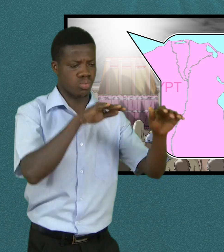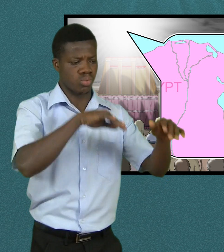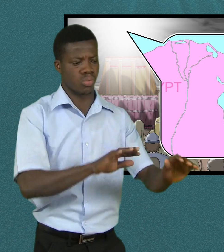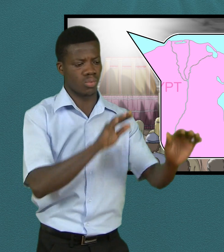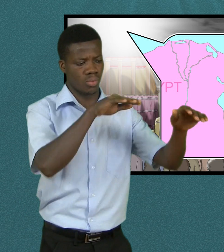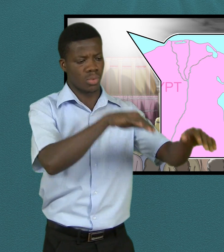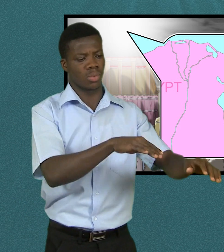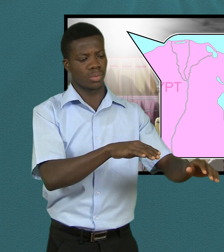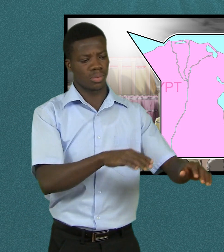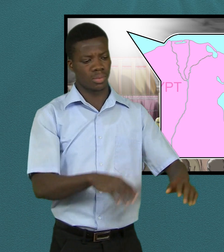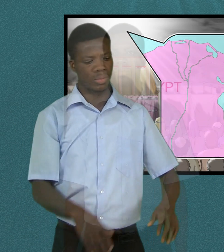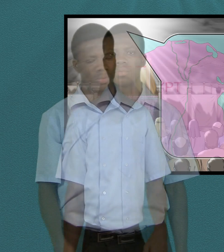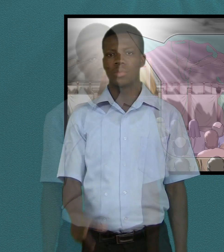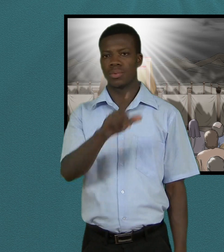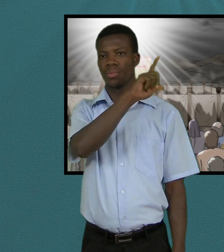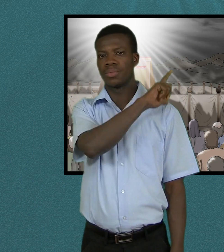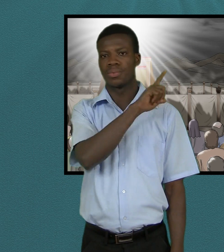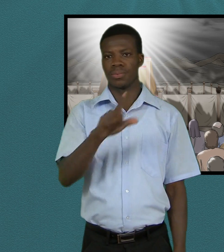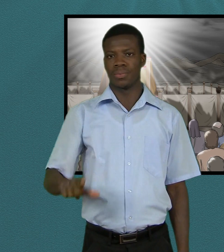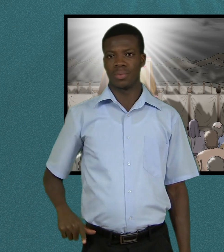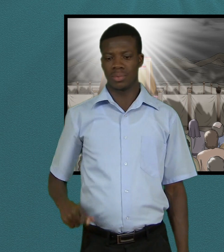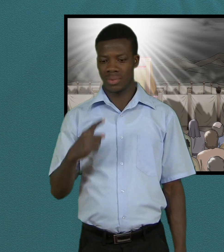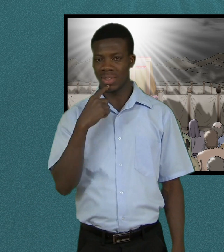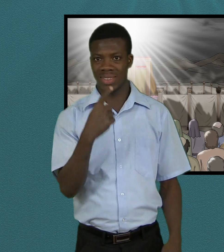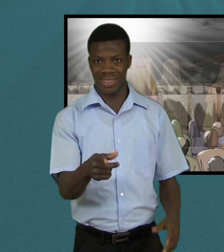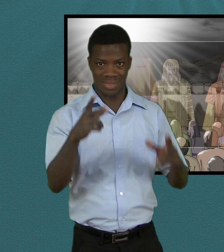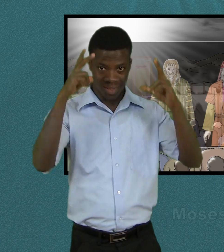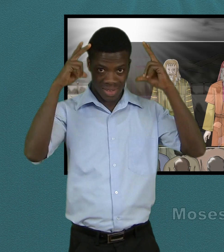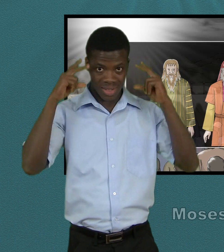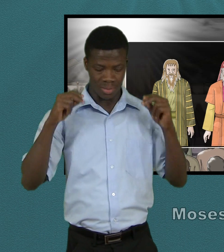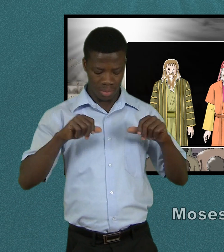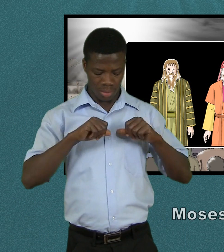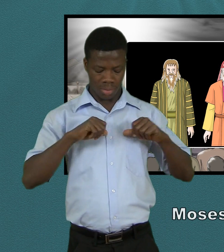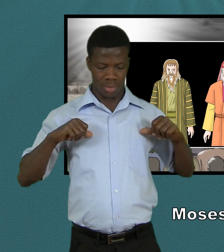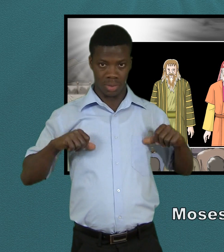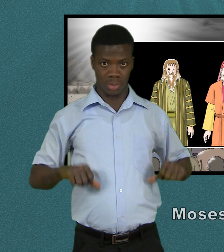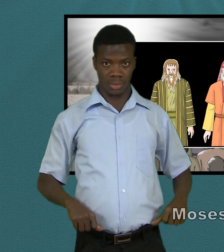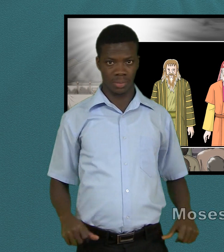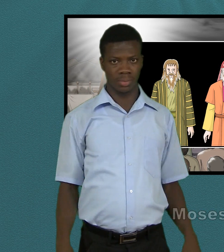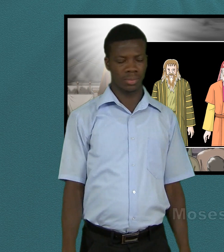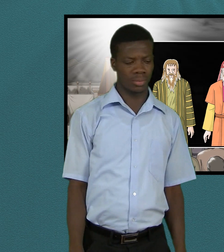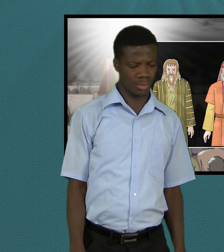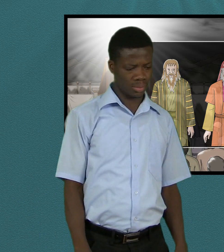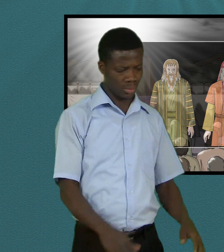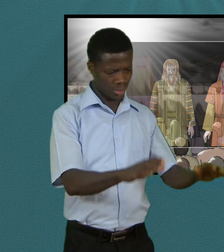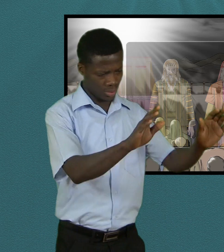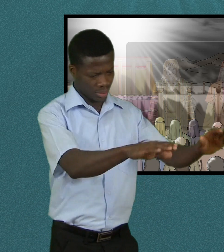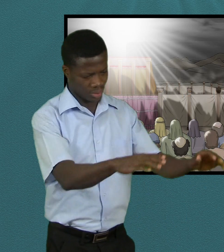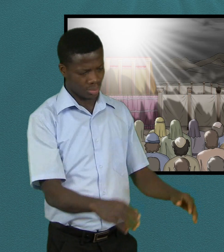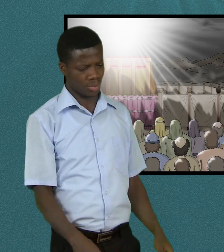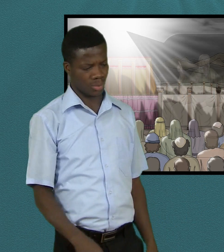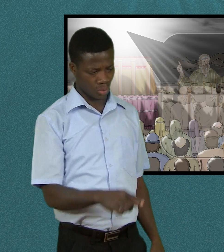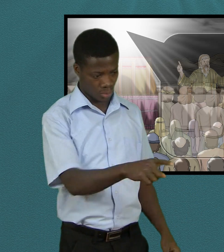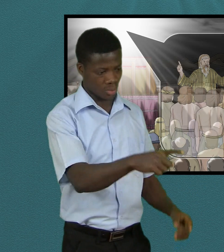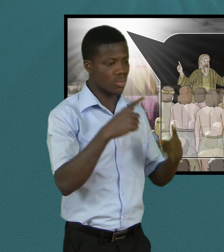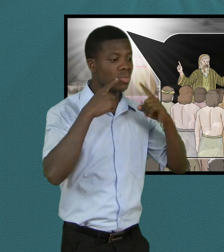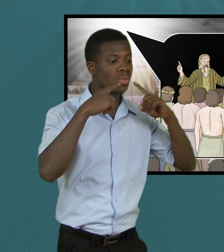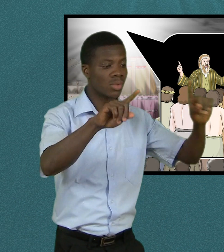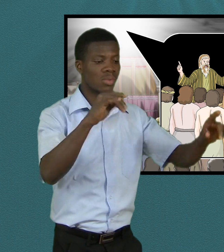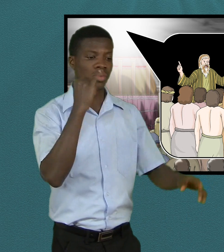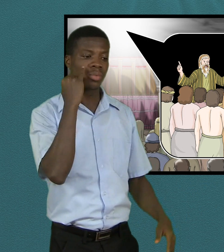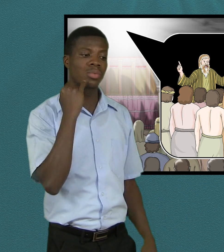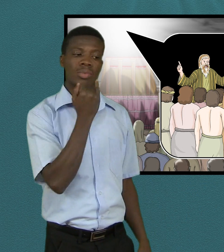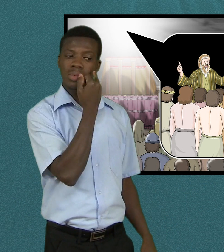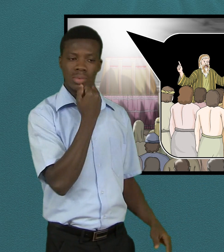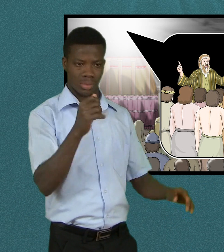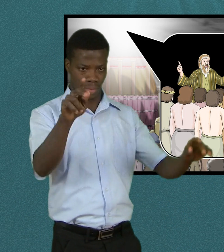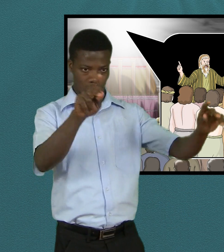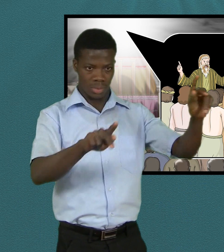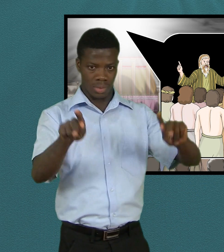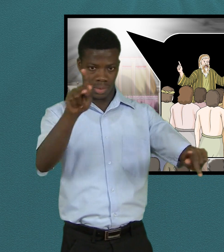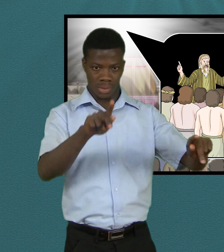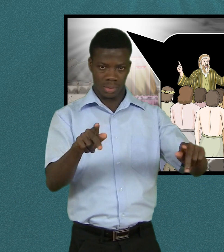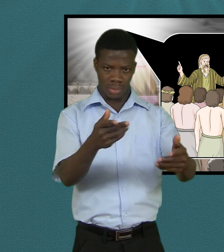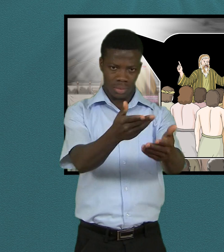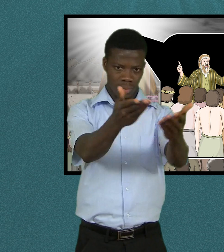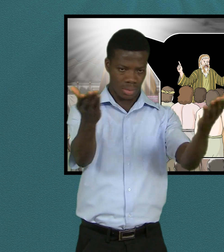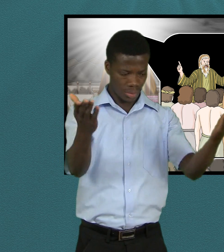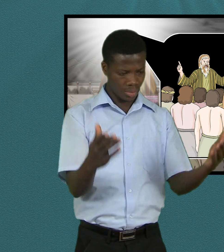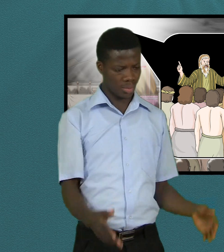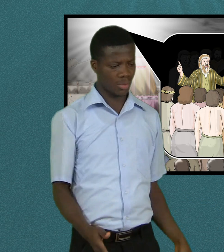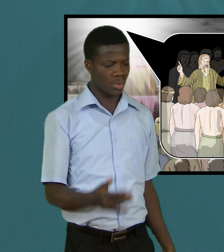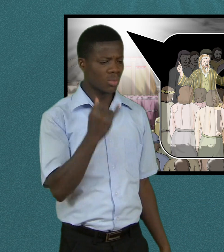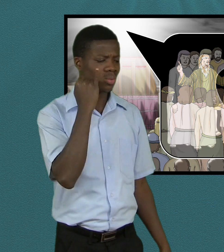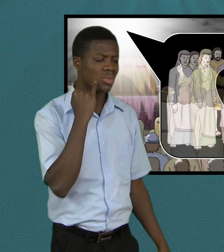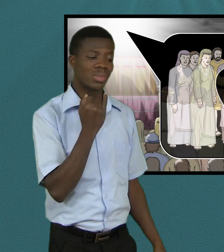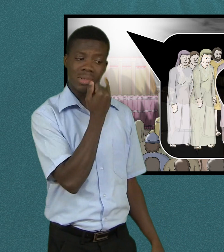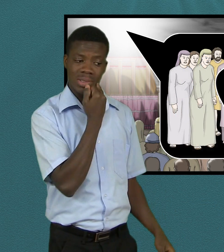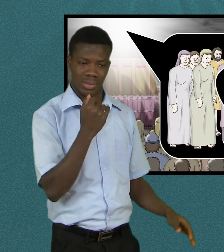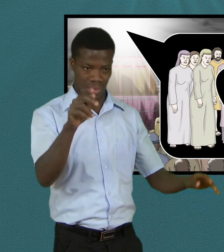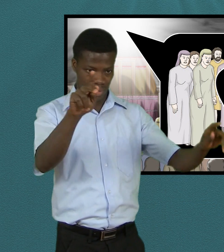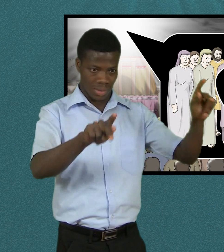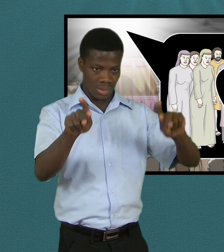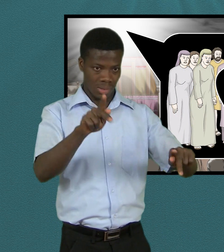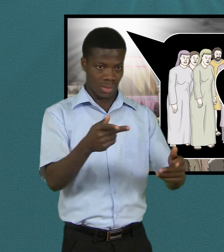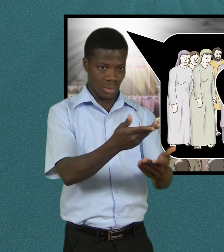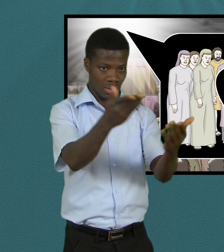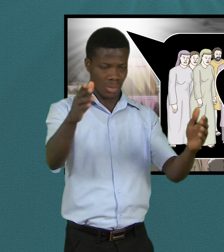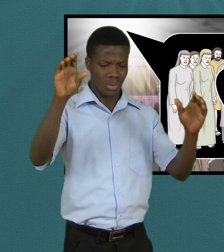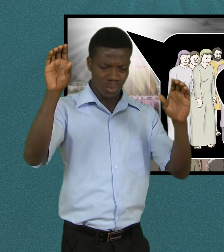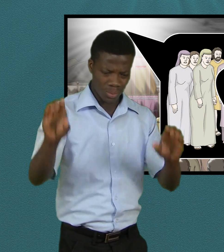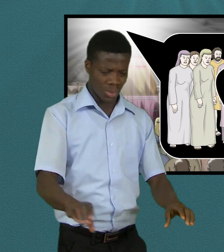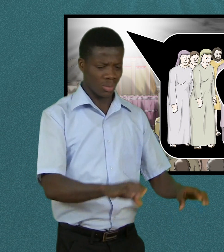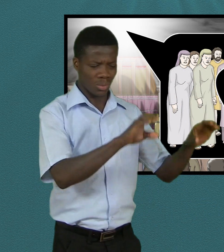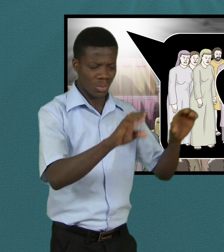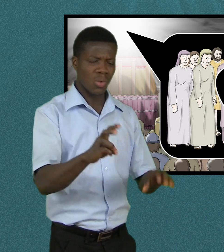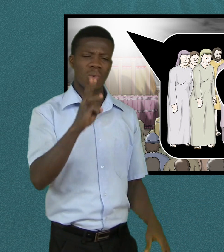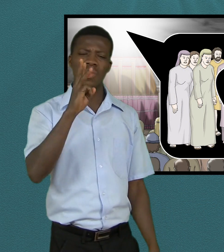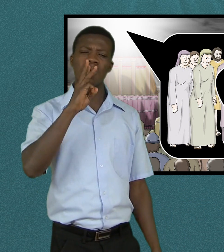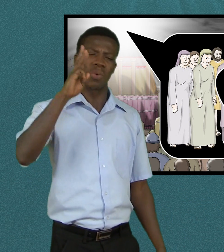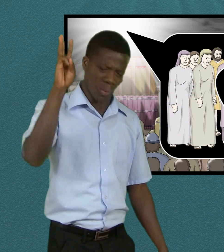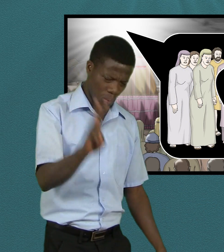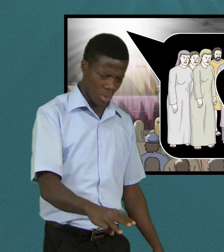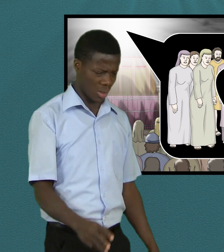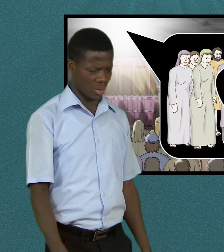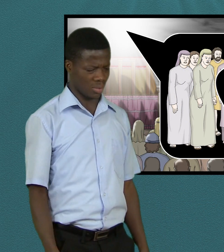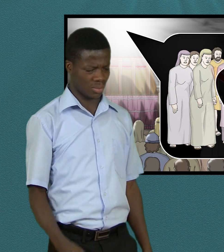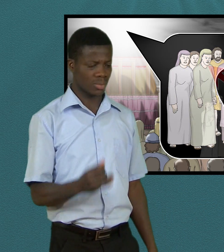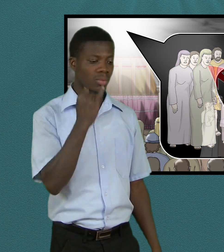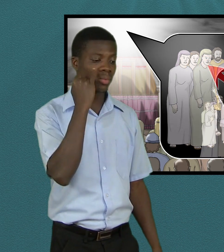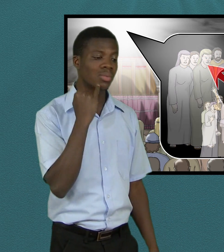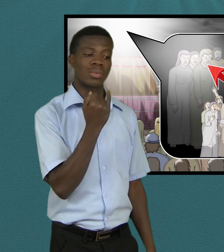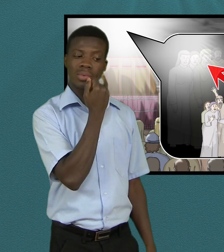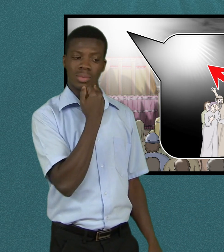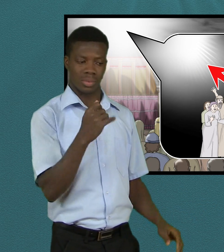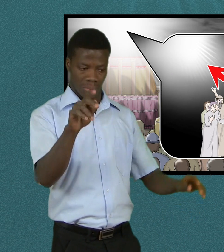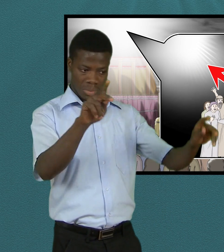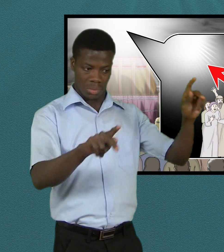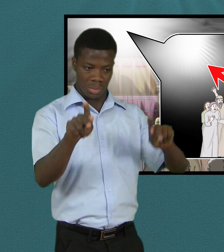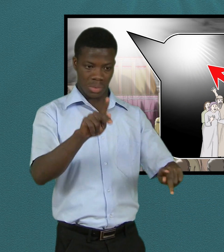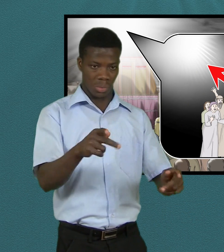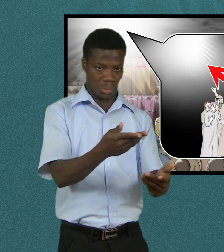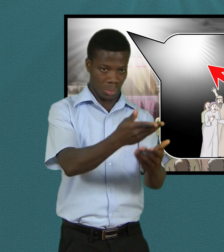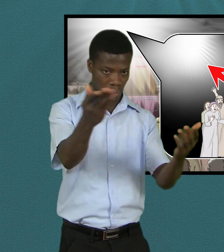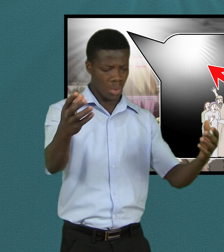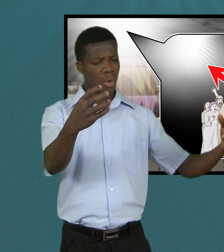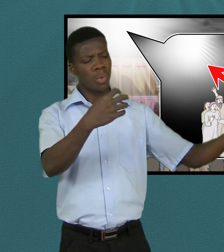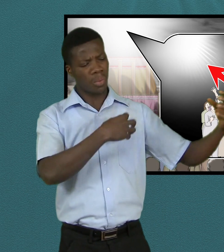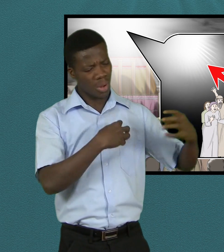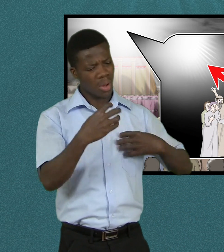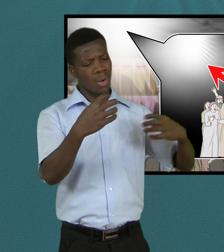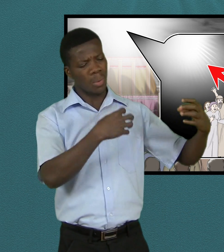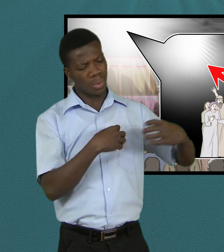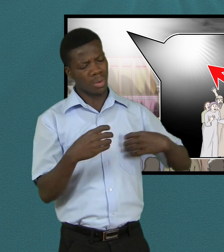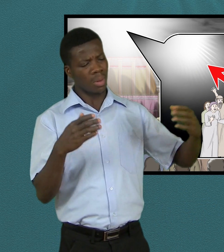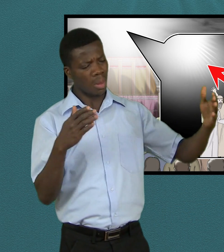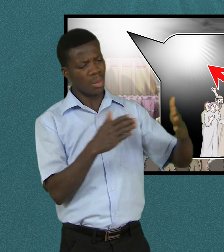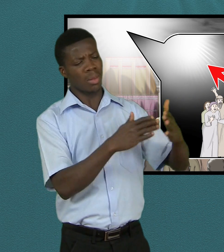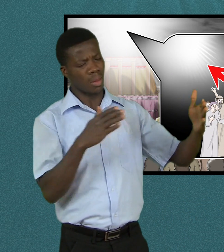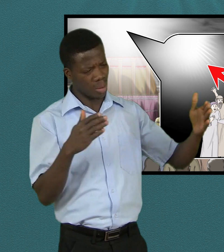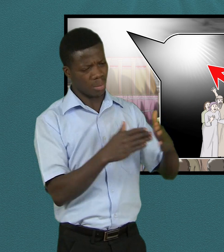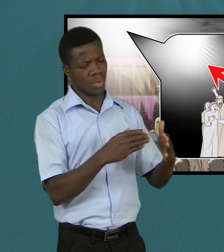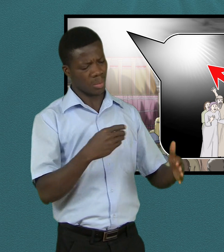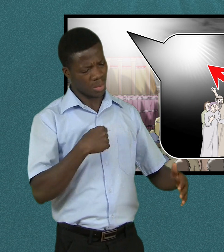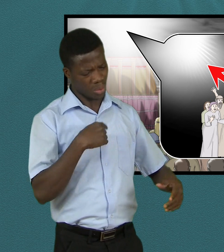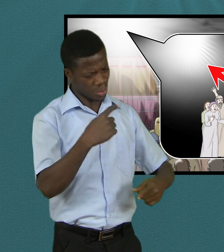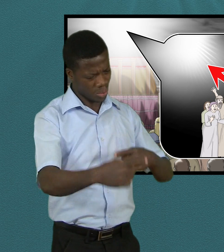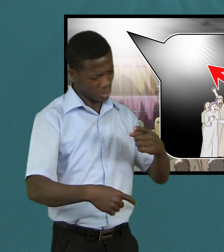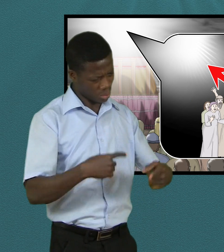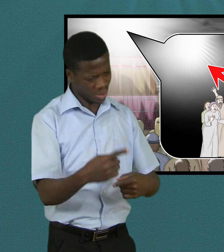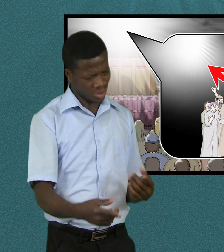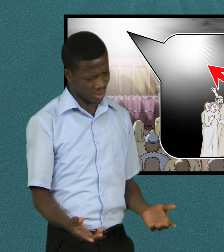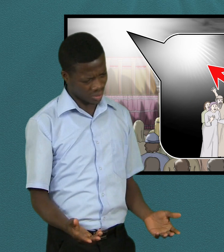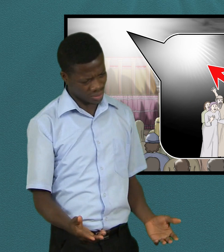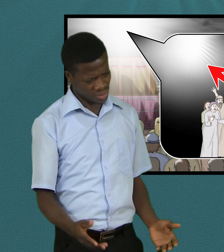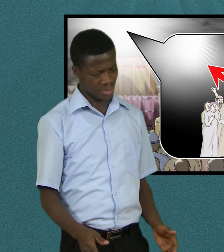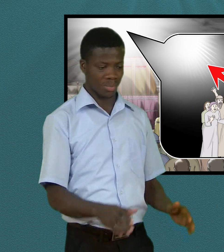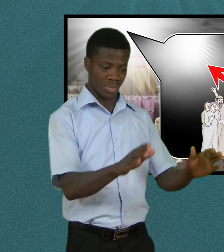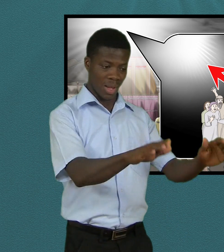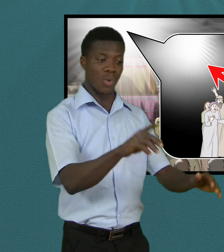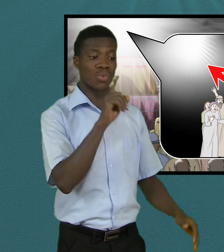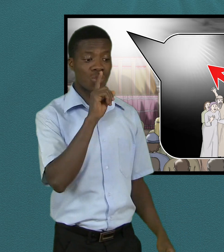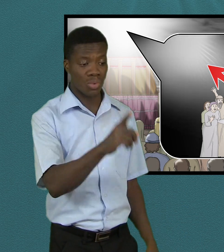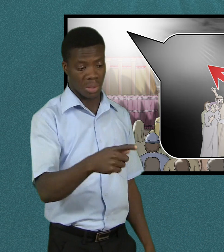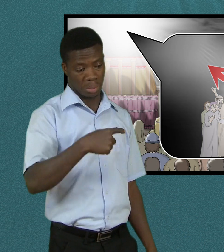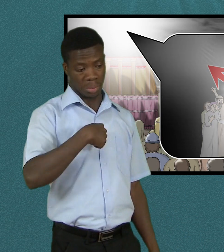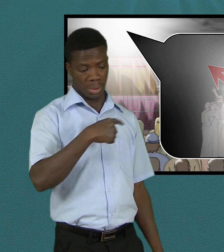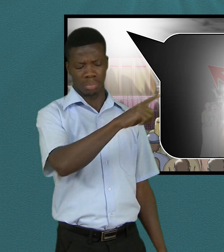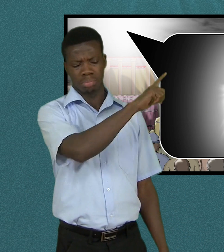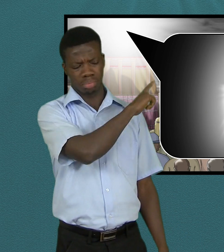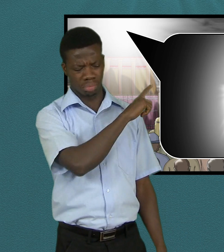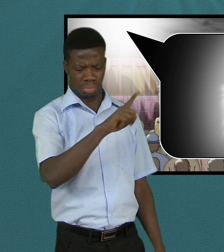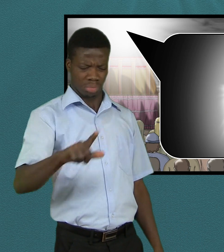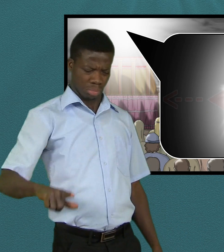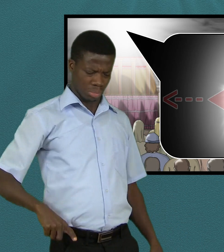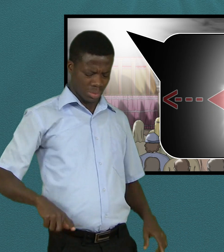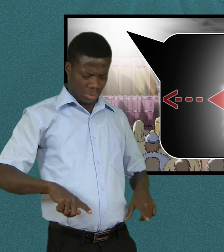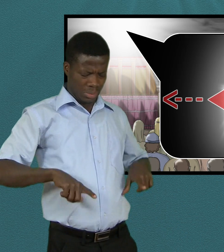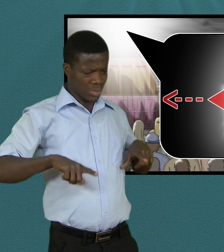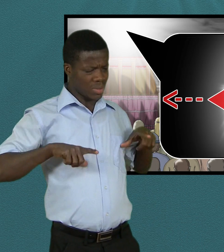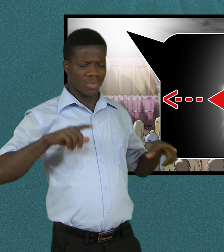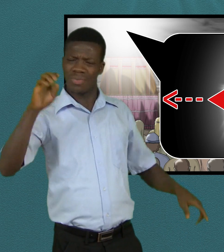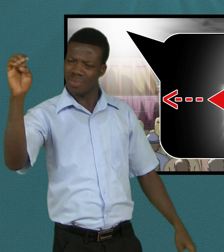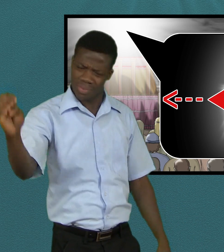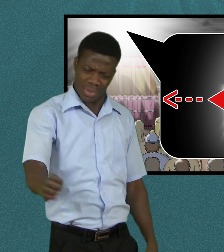Then the LORD said to Moses and Aaron, “How long will this wicked congregation grumble against Me? I have heard the complaints that the Israelites are making against Me.